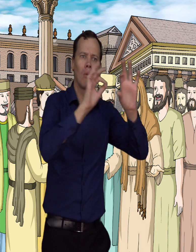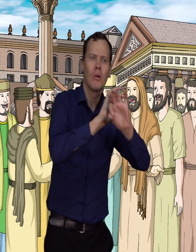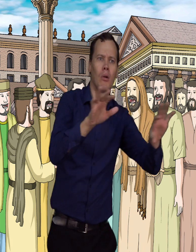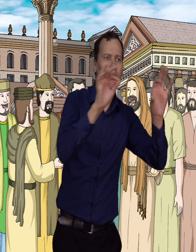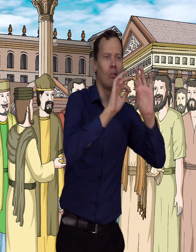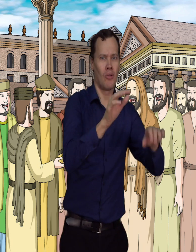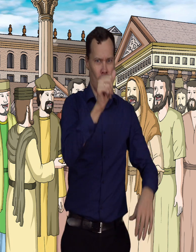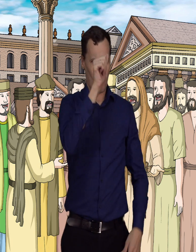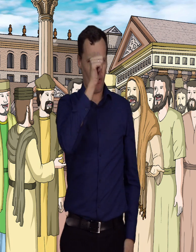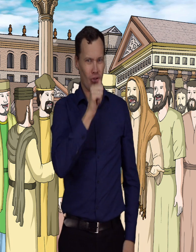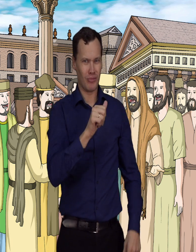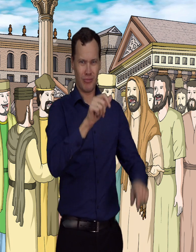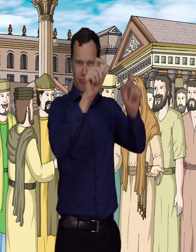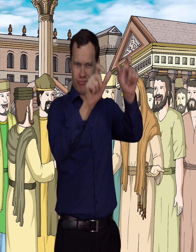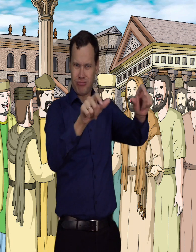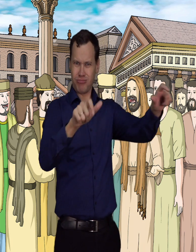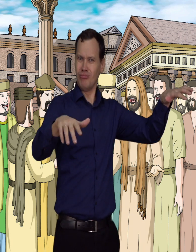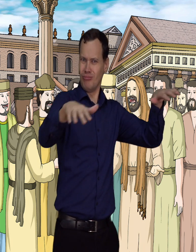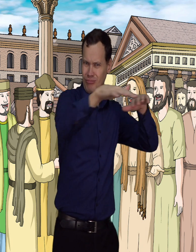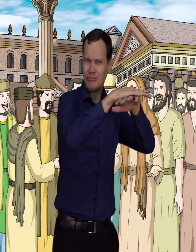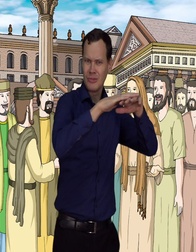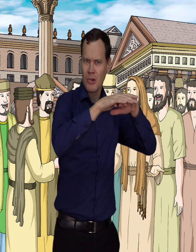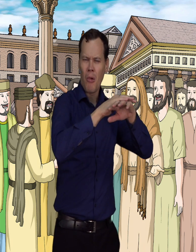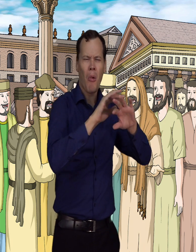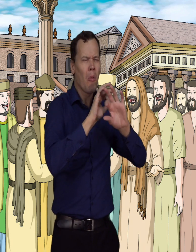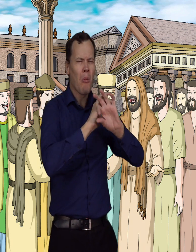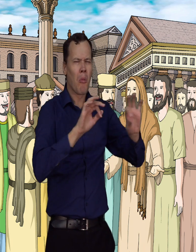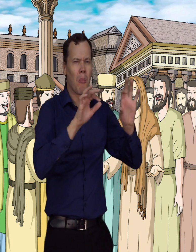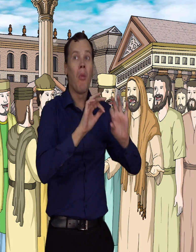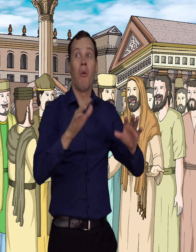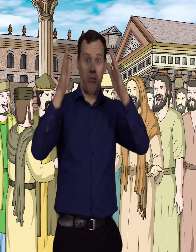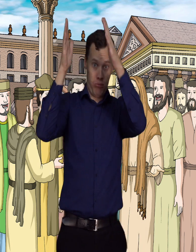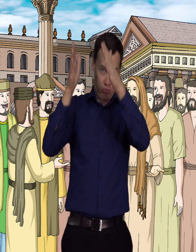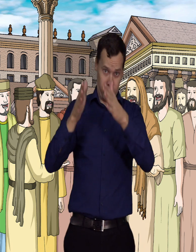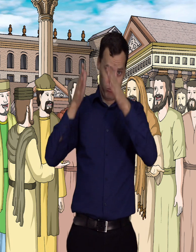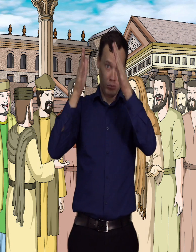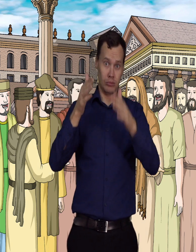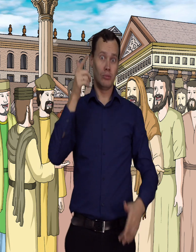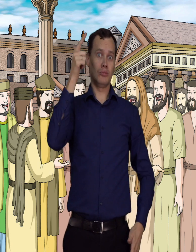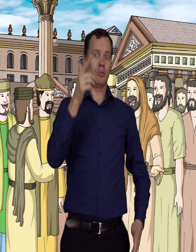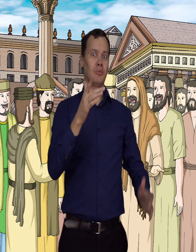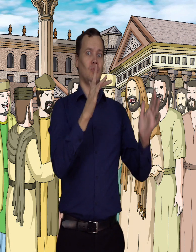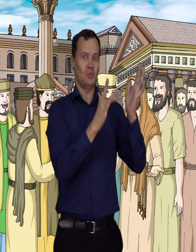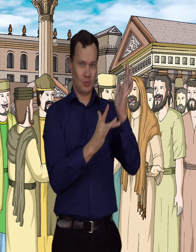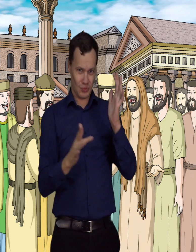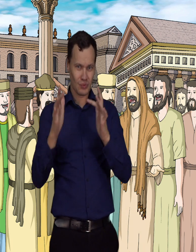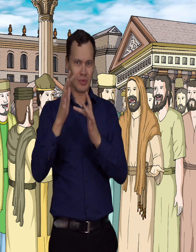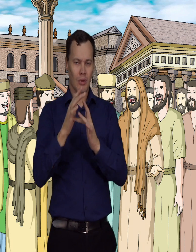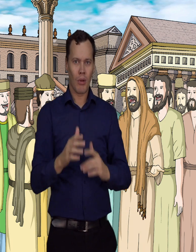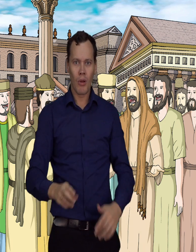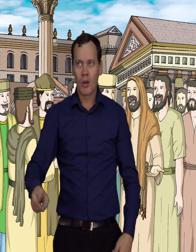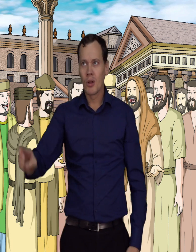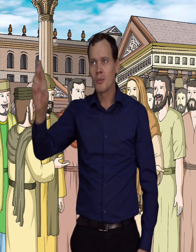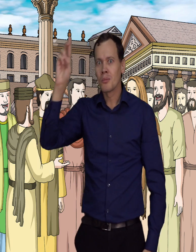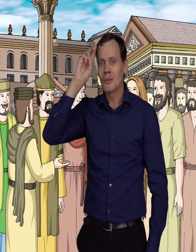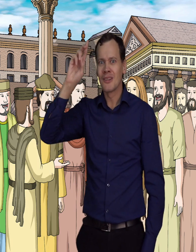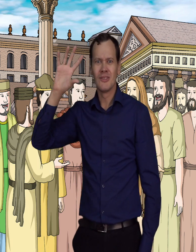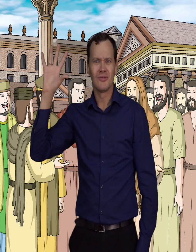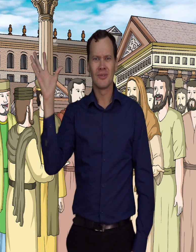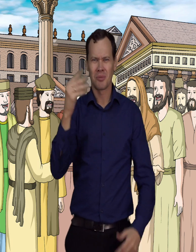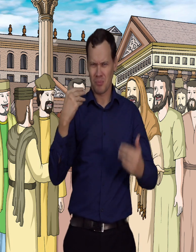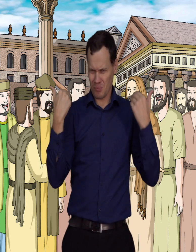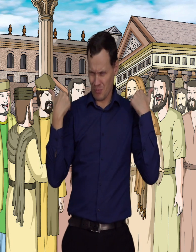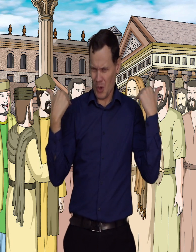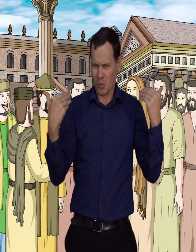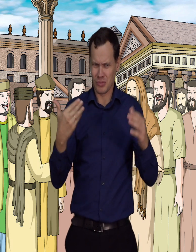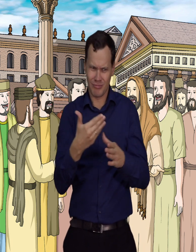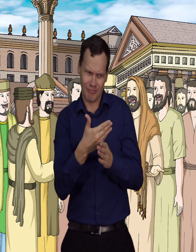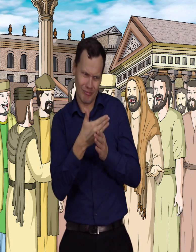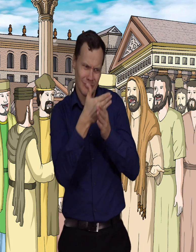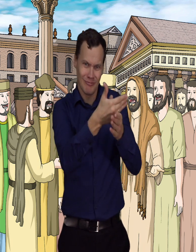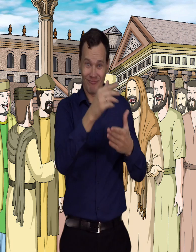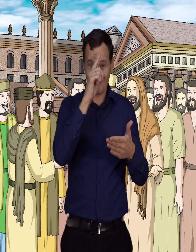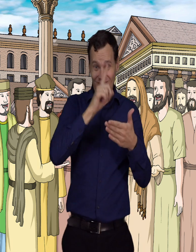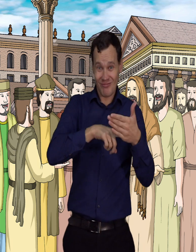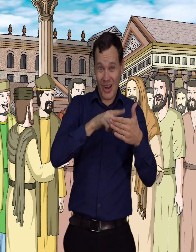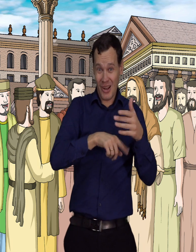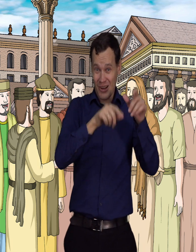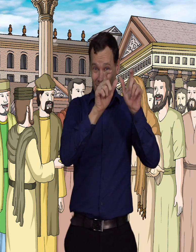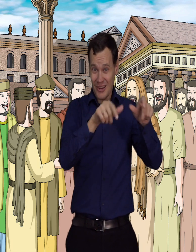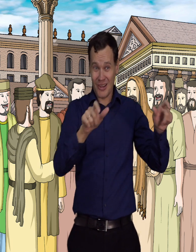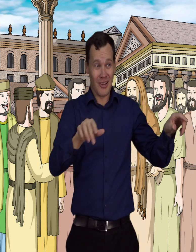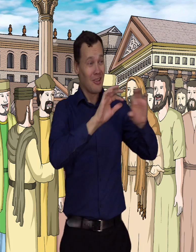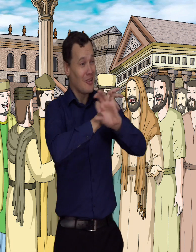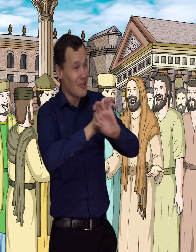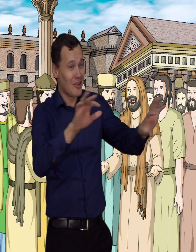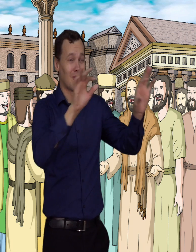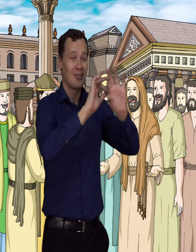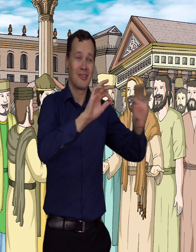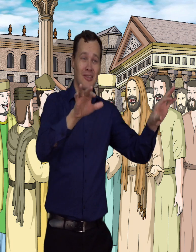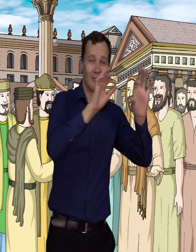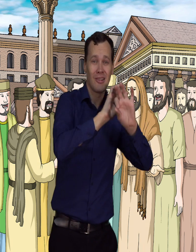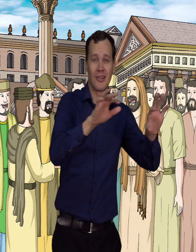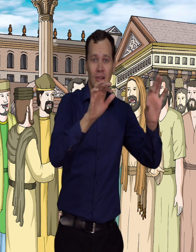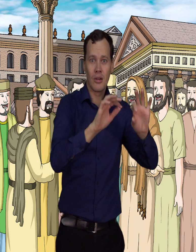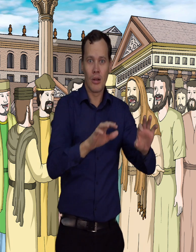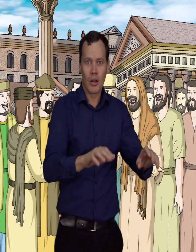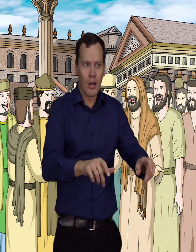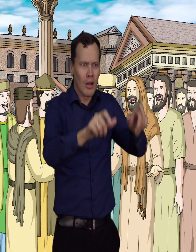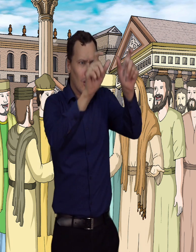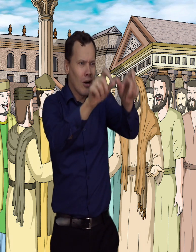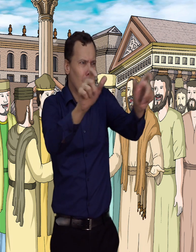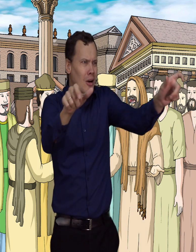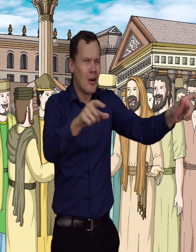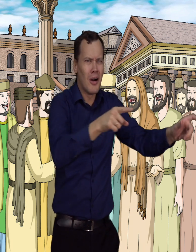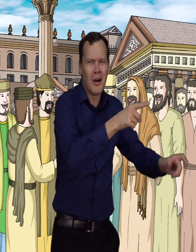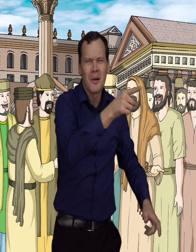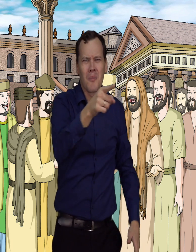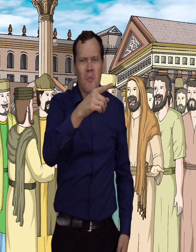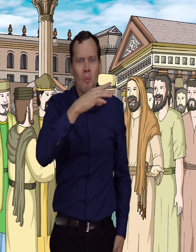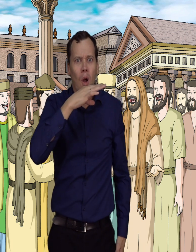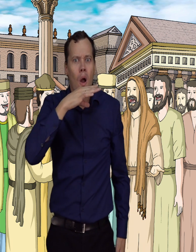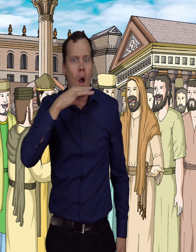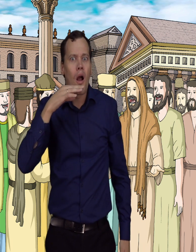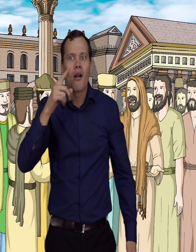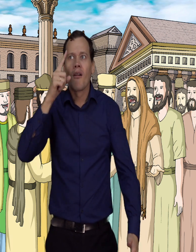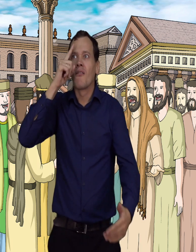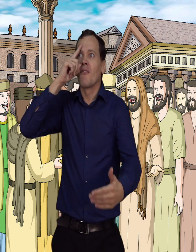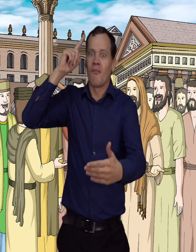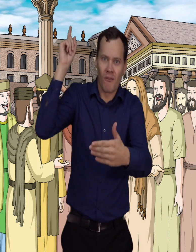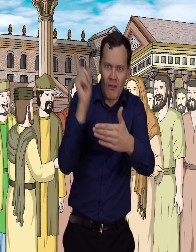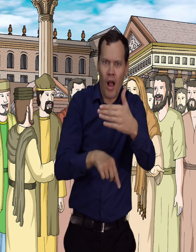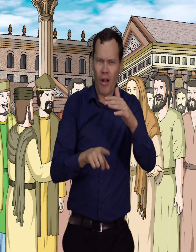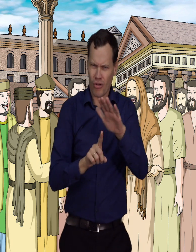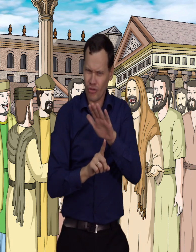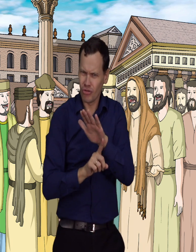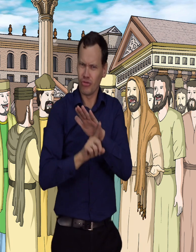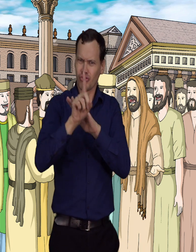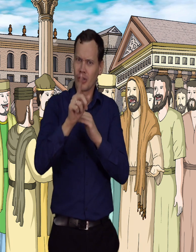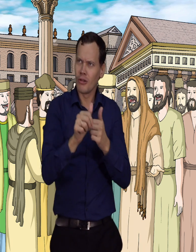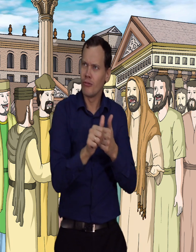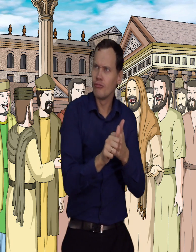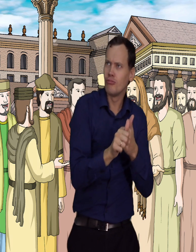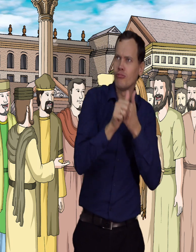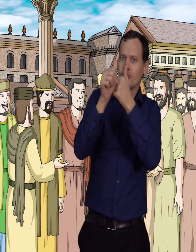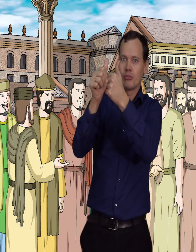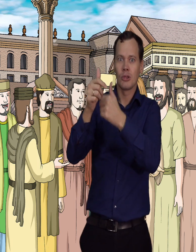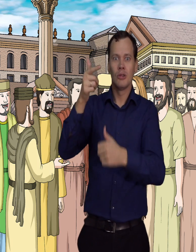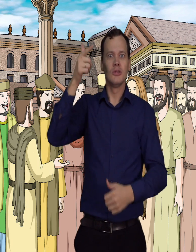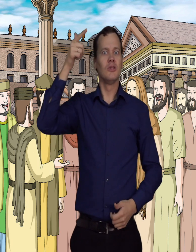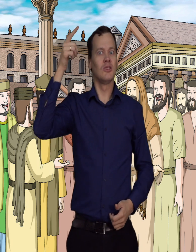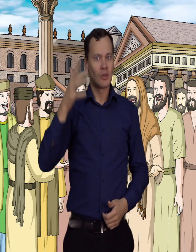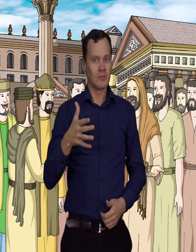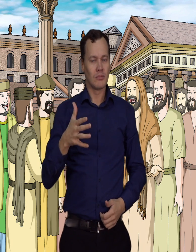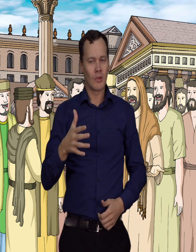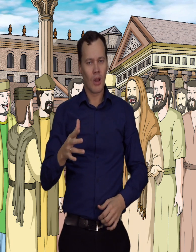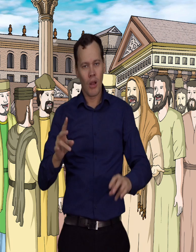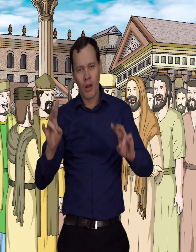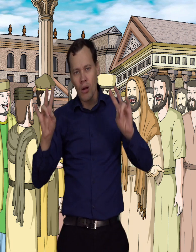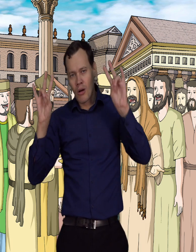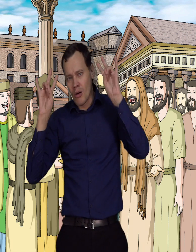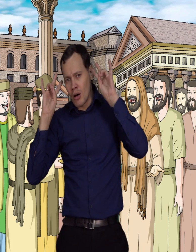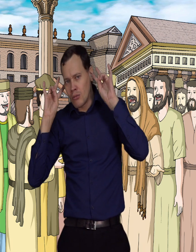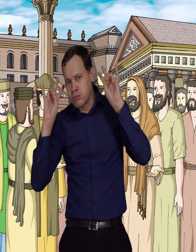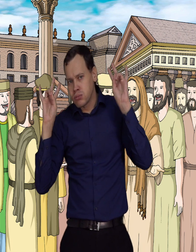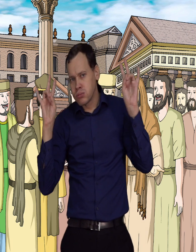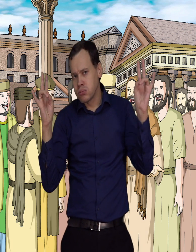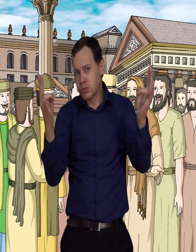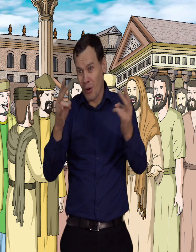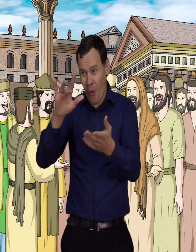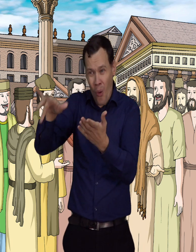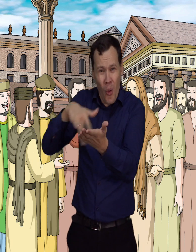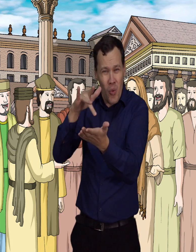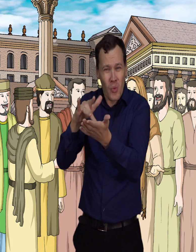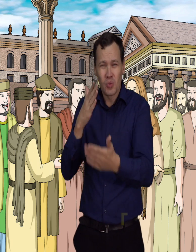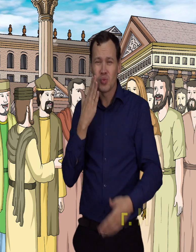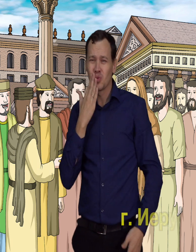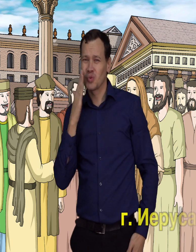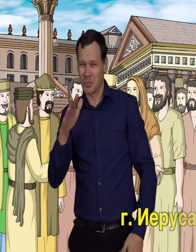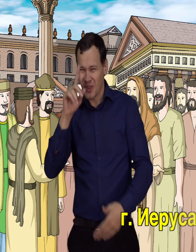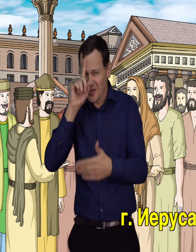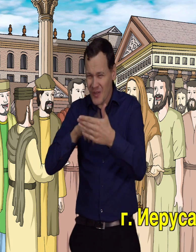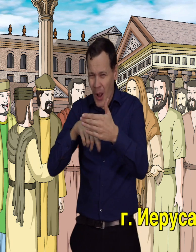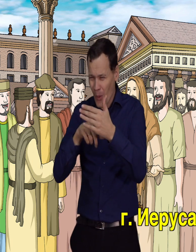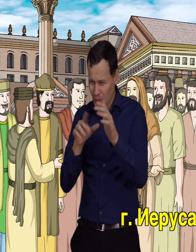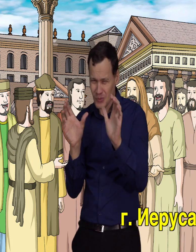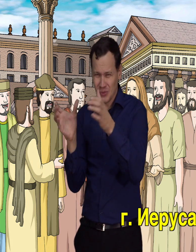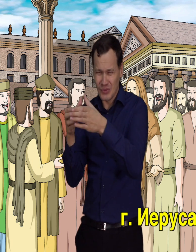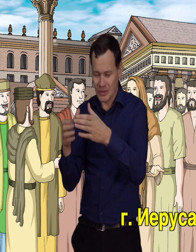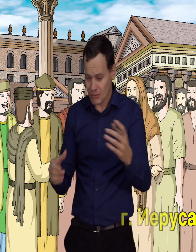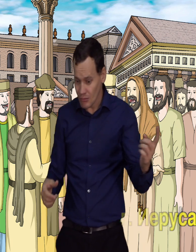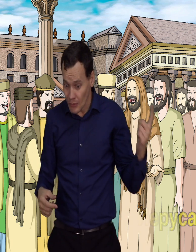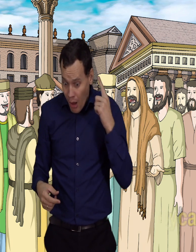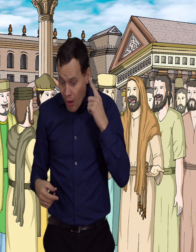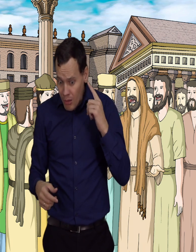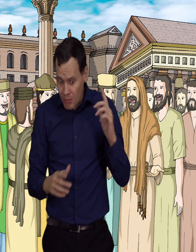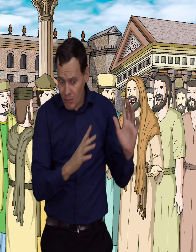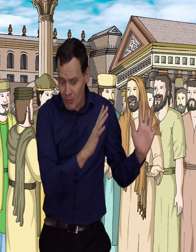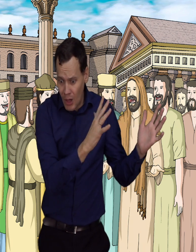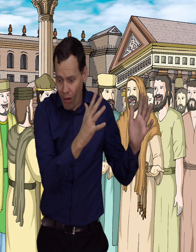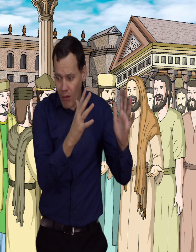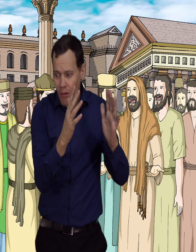The hand of the Lord was with them, and a great number of people believed and turned to the Lord.